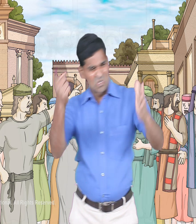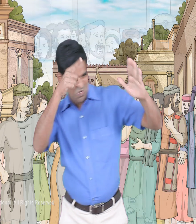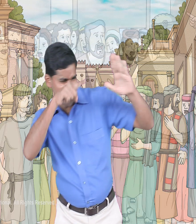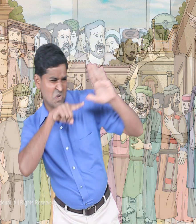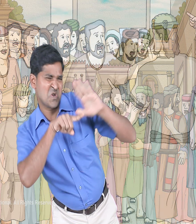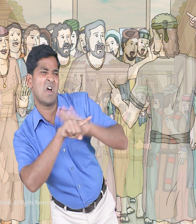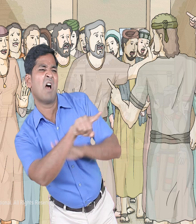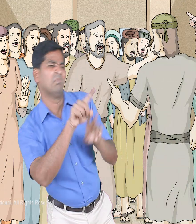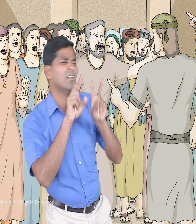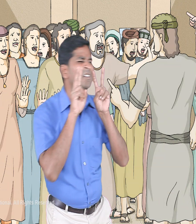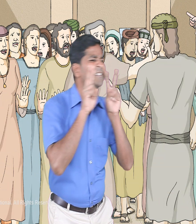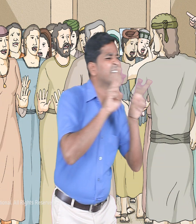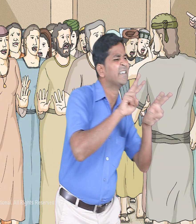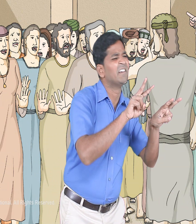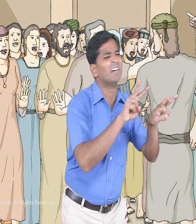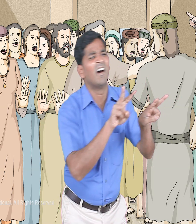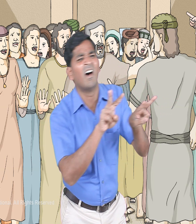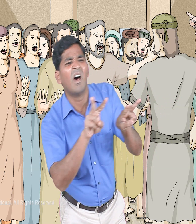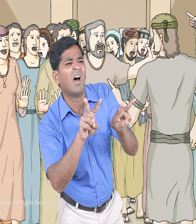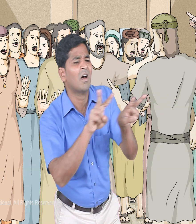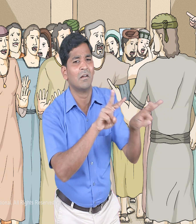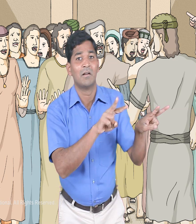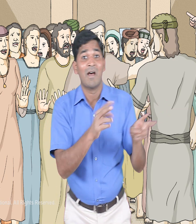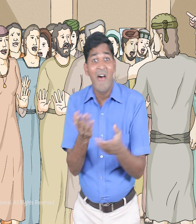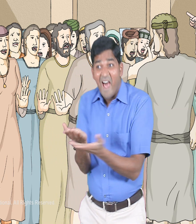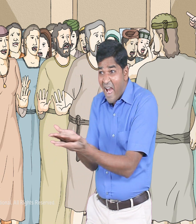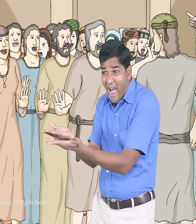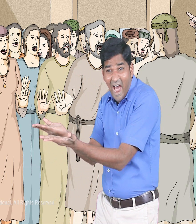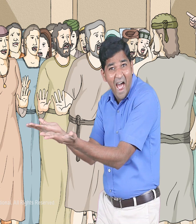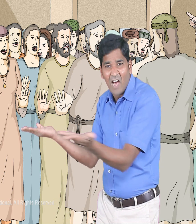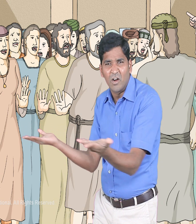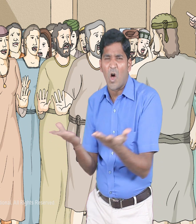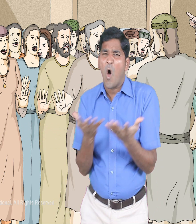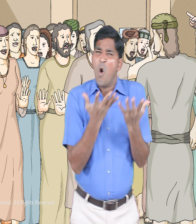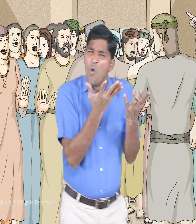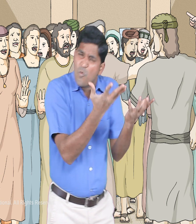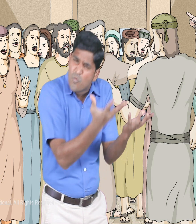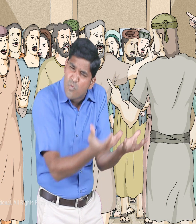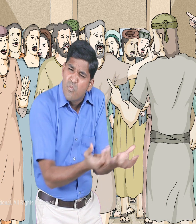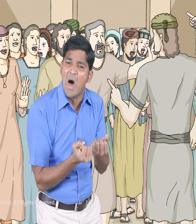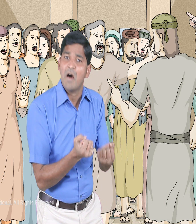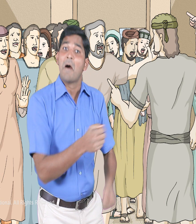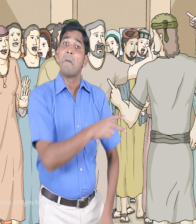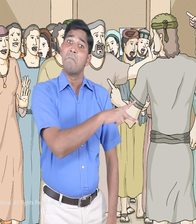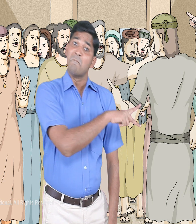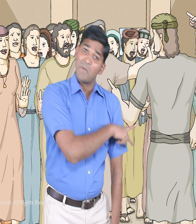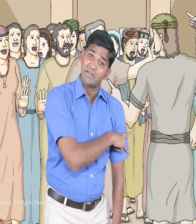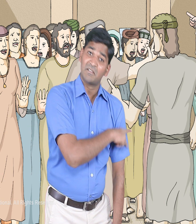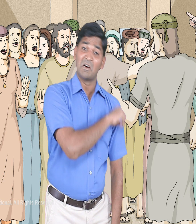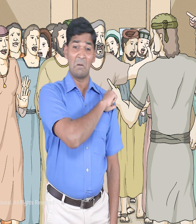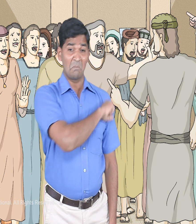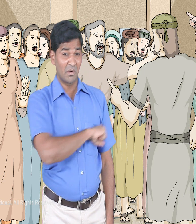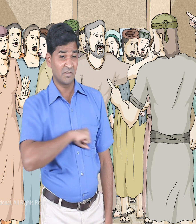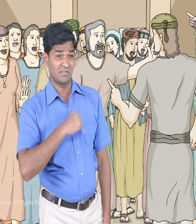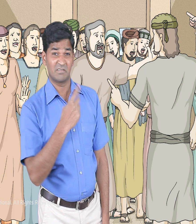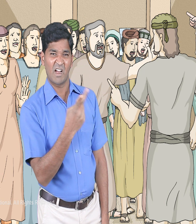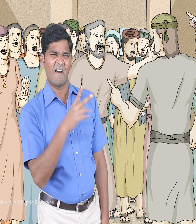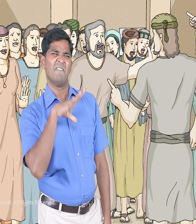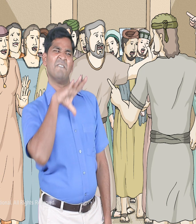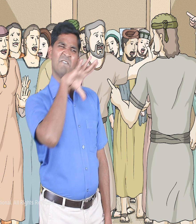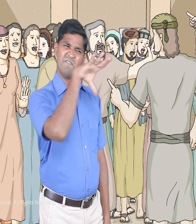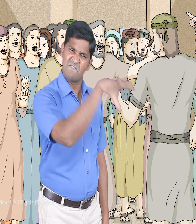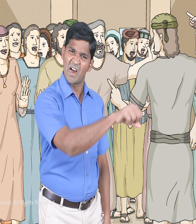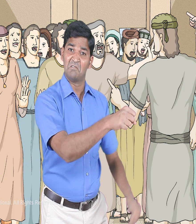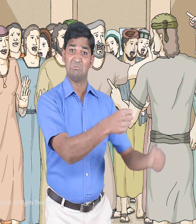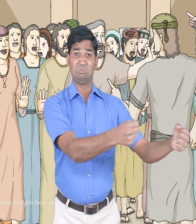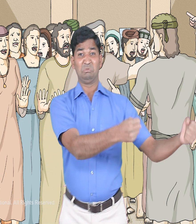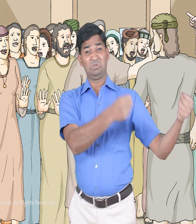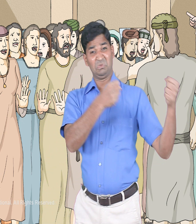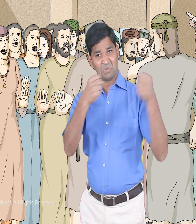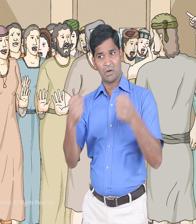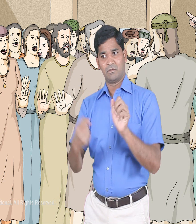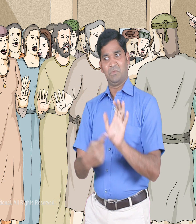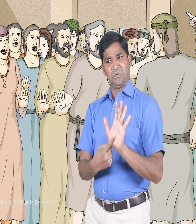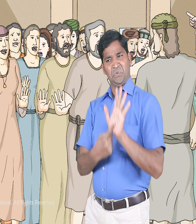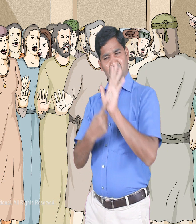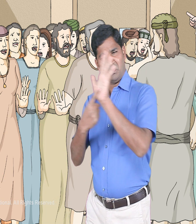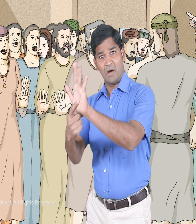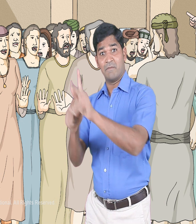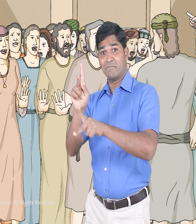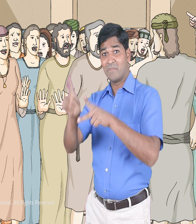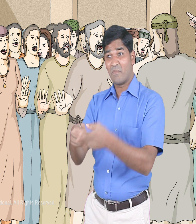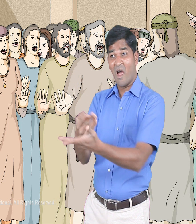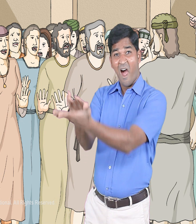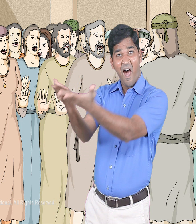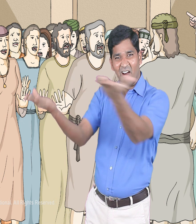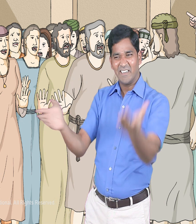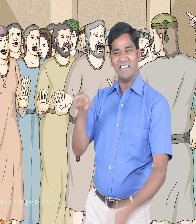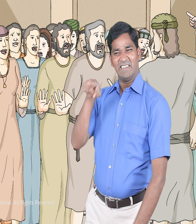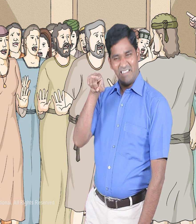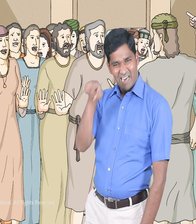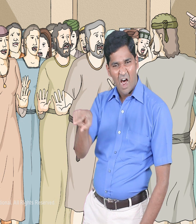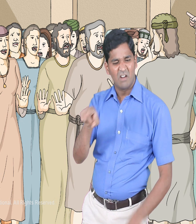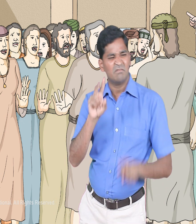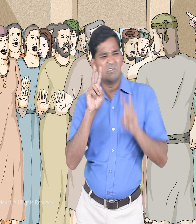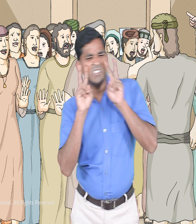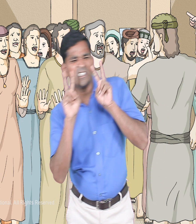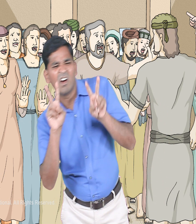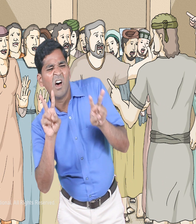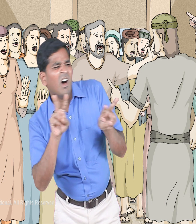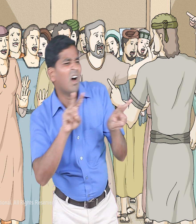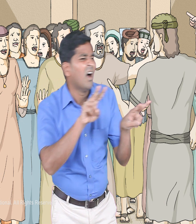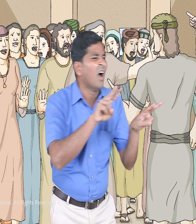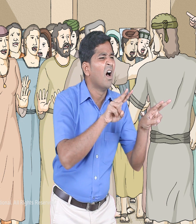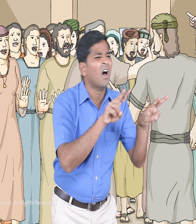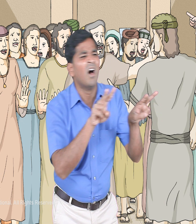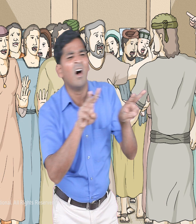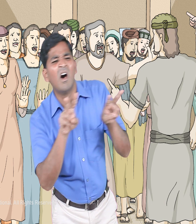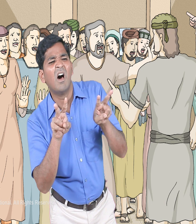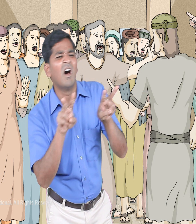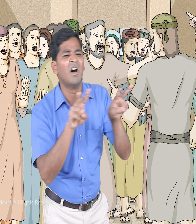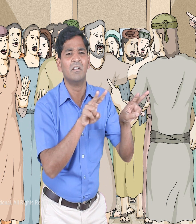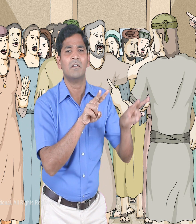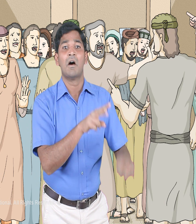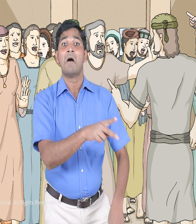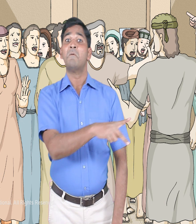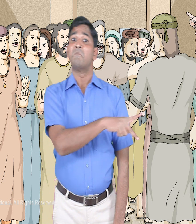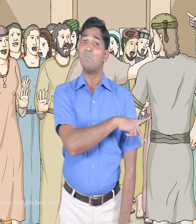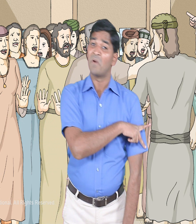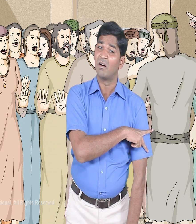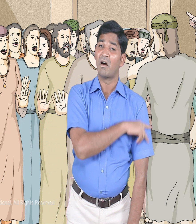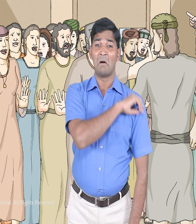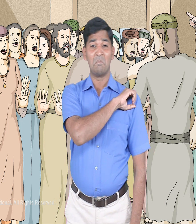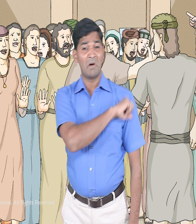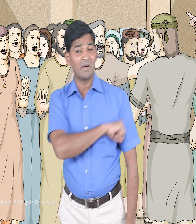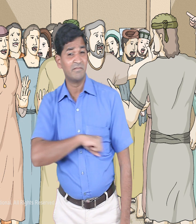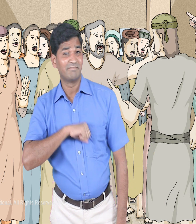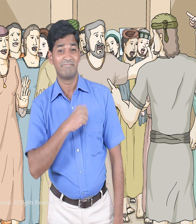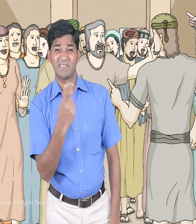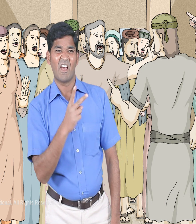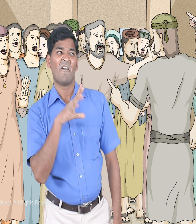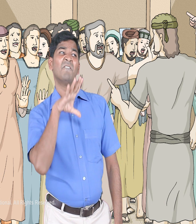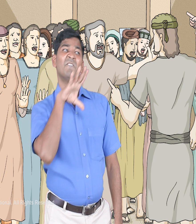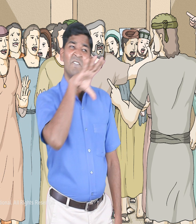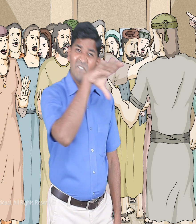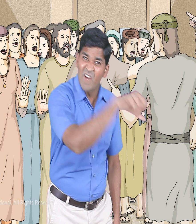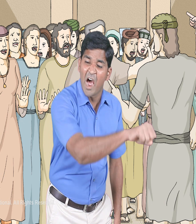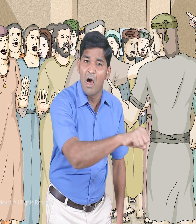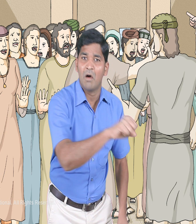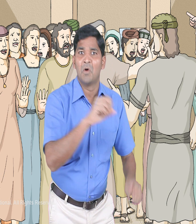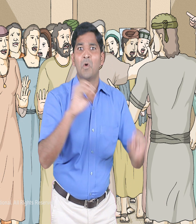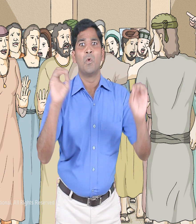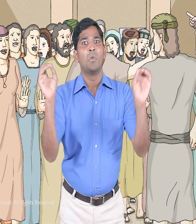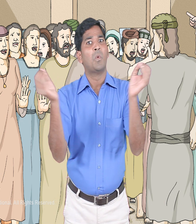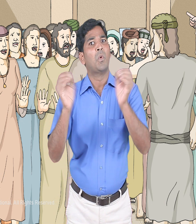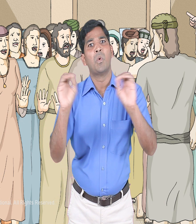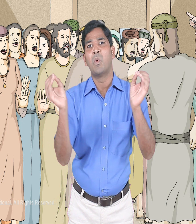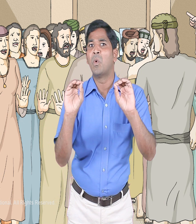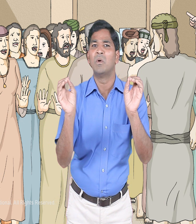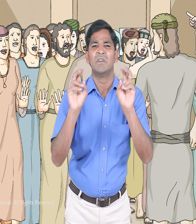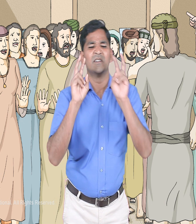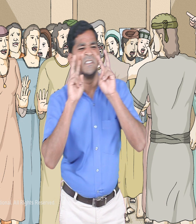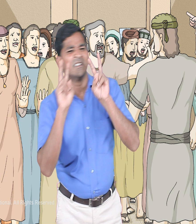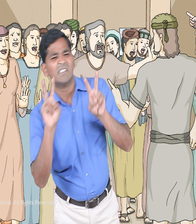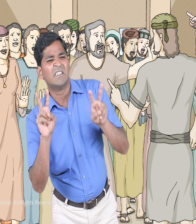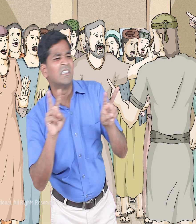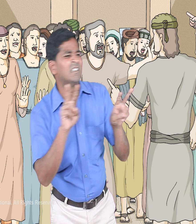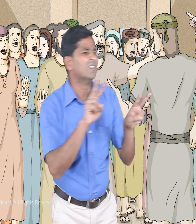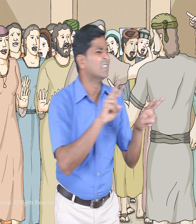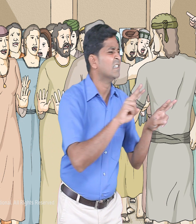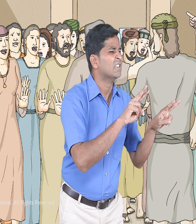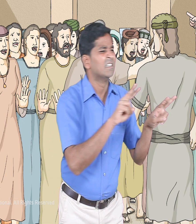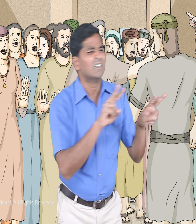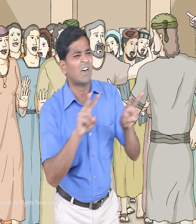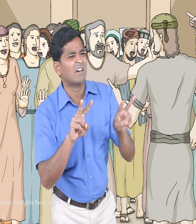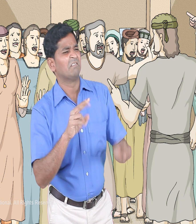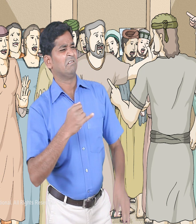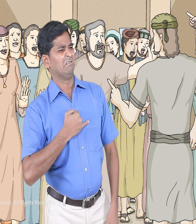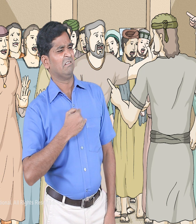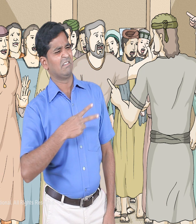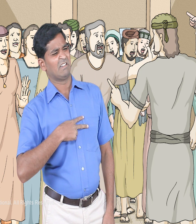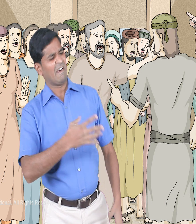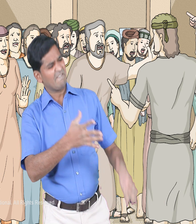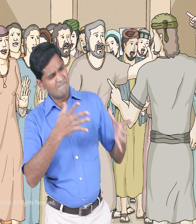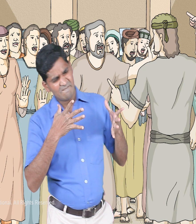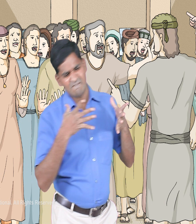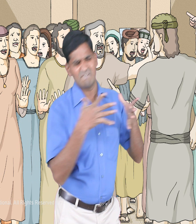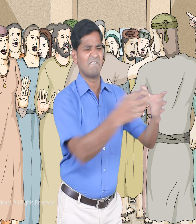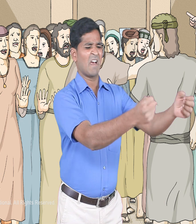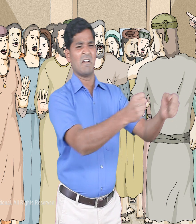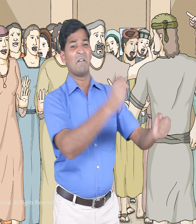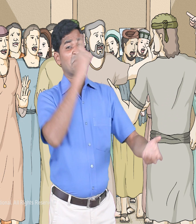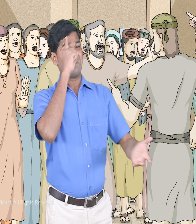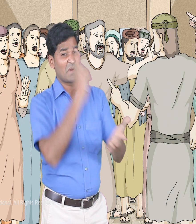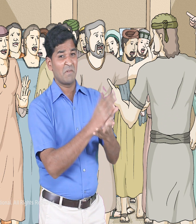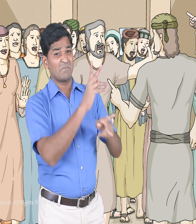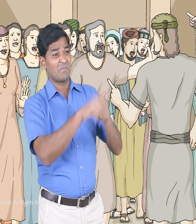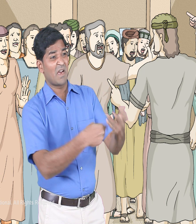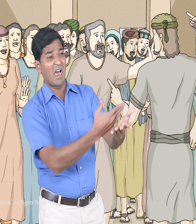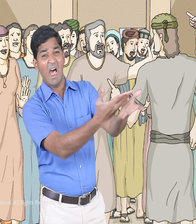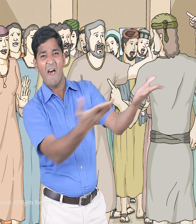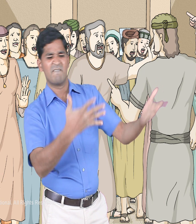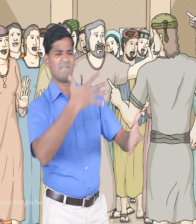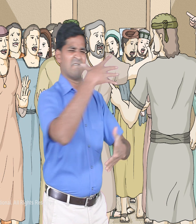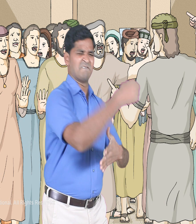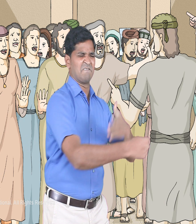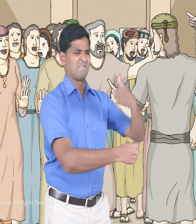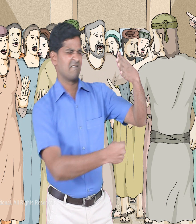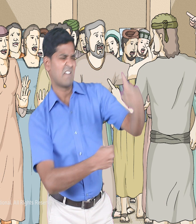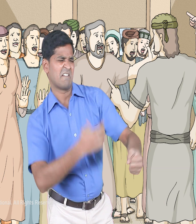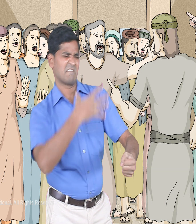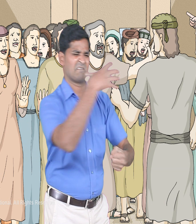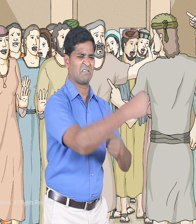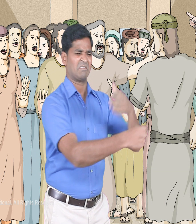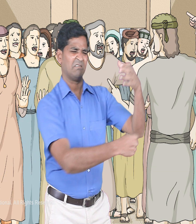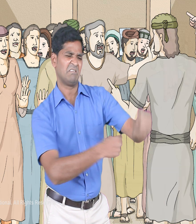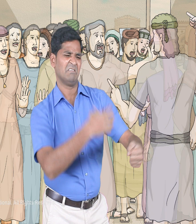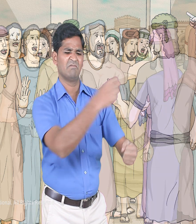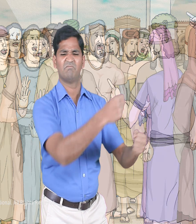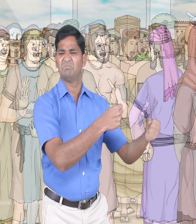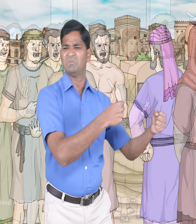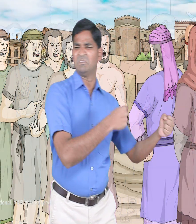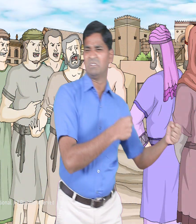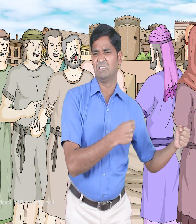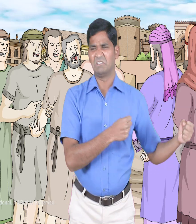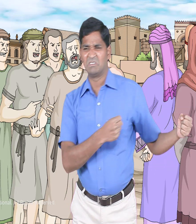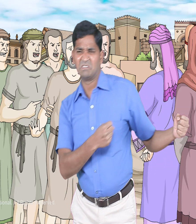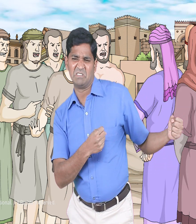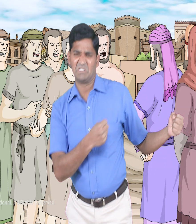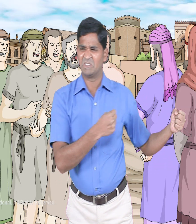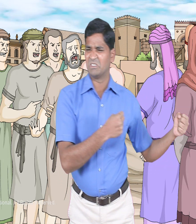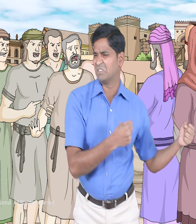They raided Jason’s house in search of Paul and Silas, hoping to bring them out to the people.